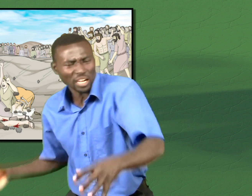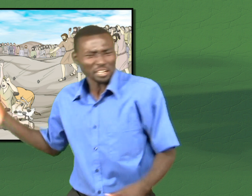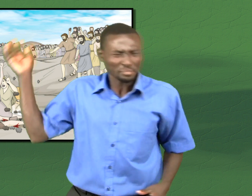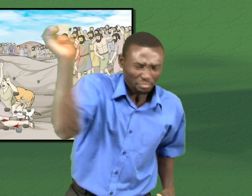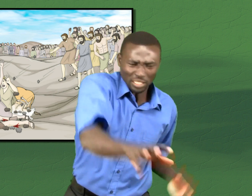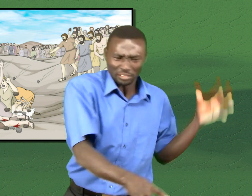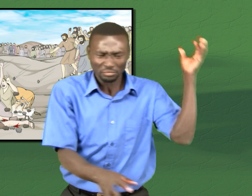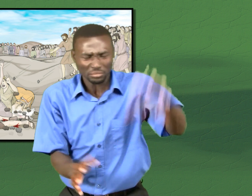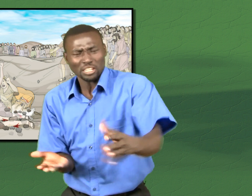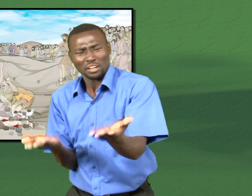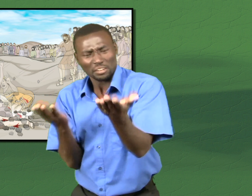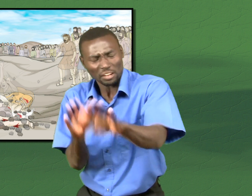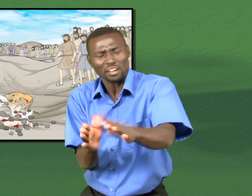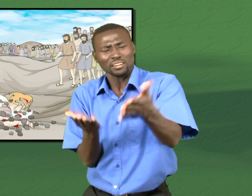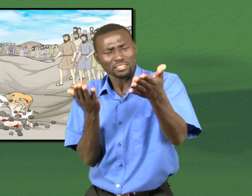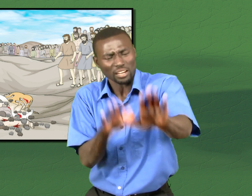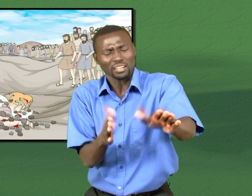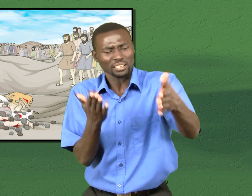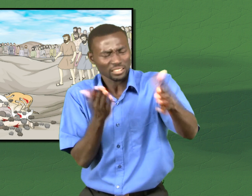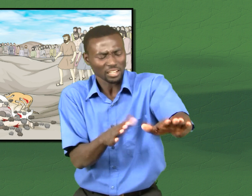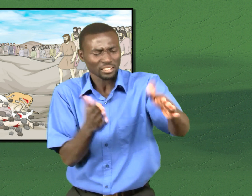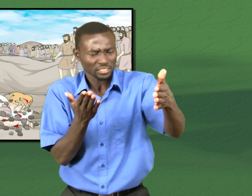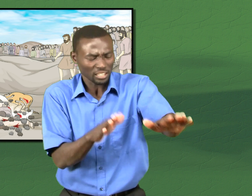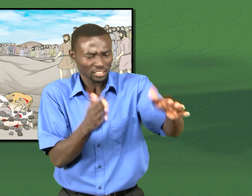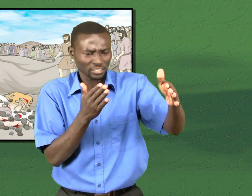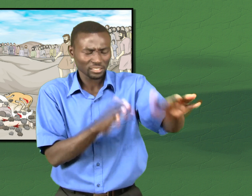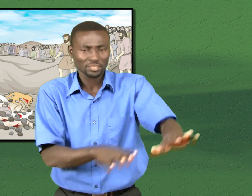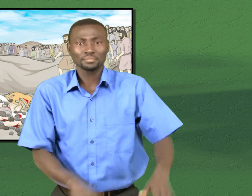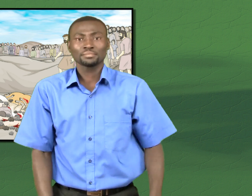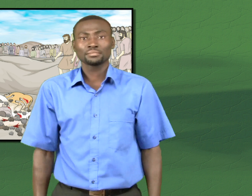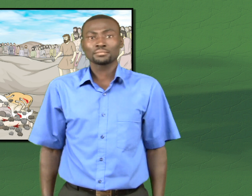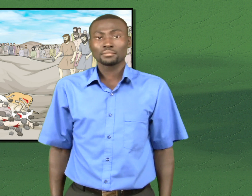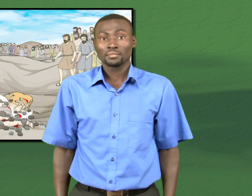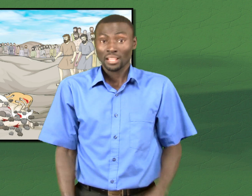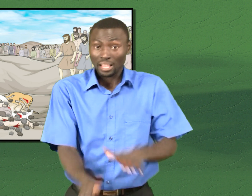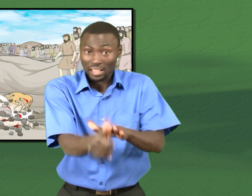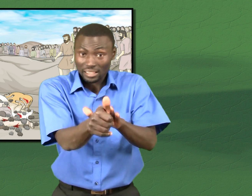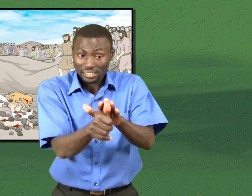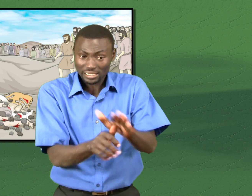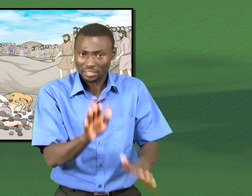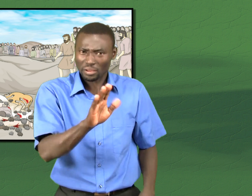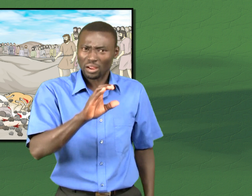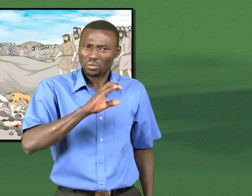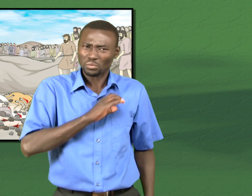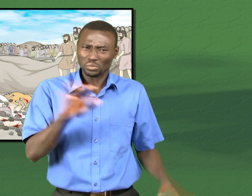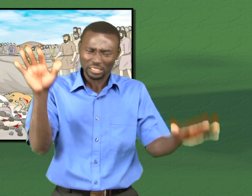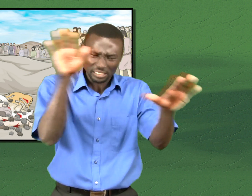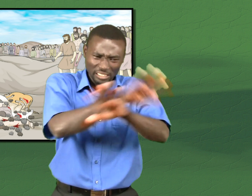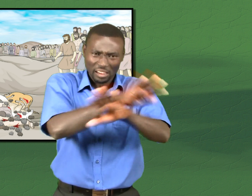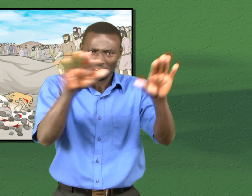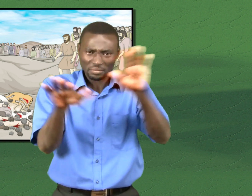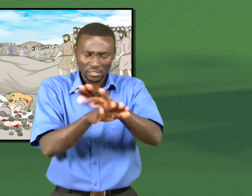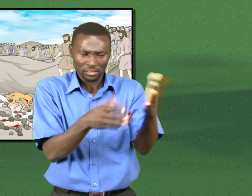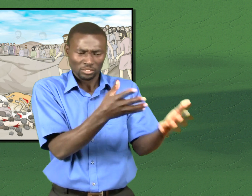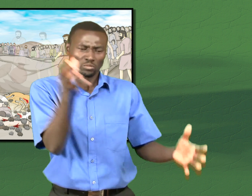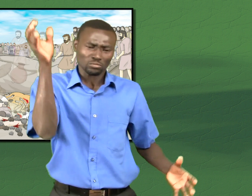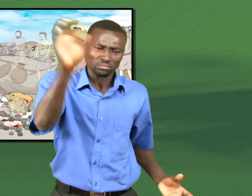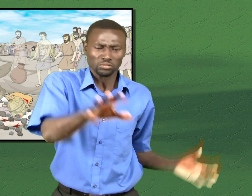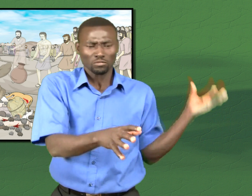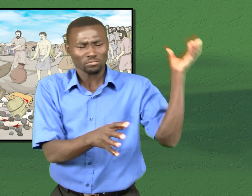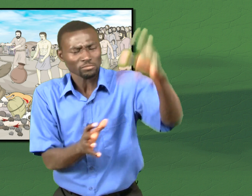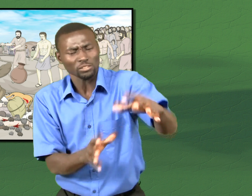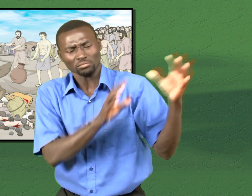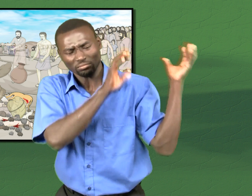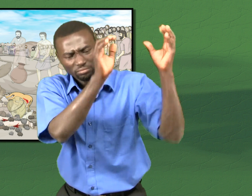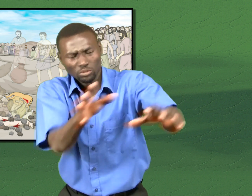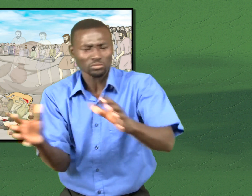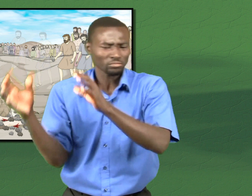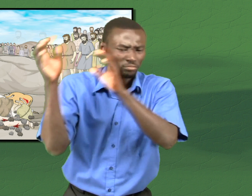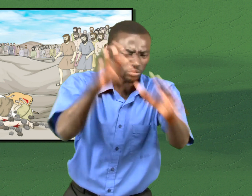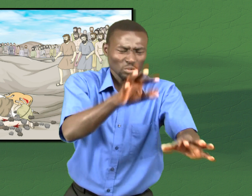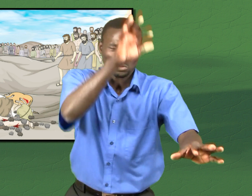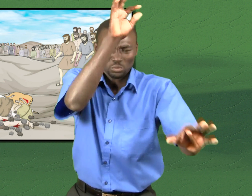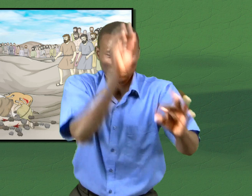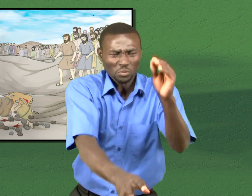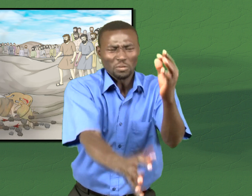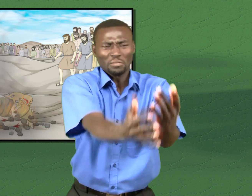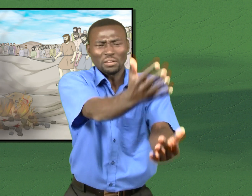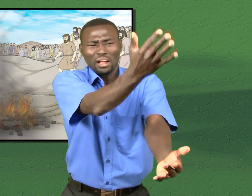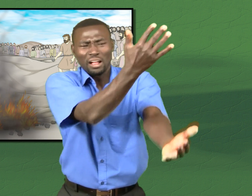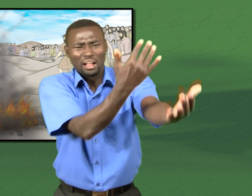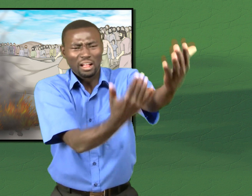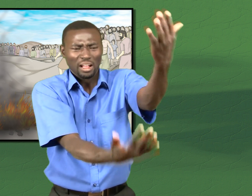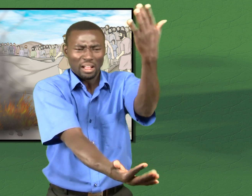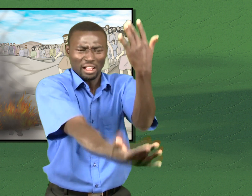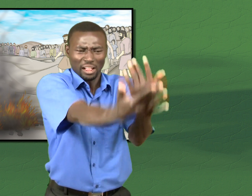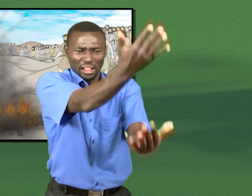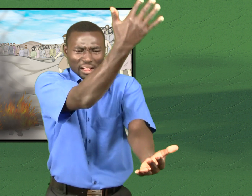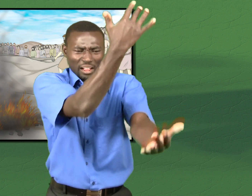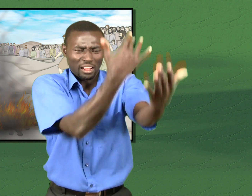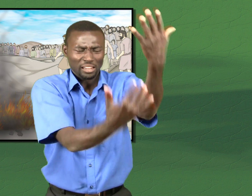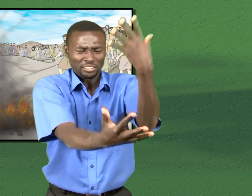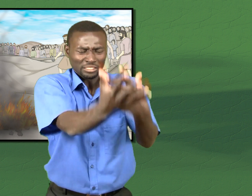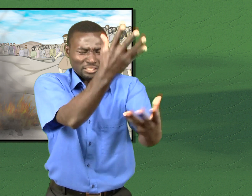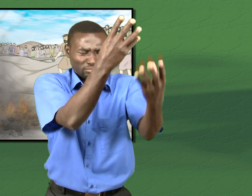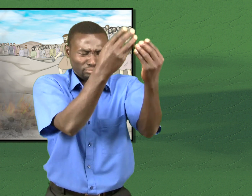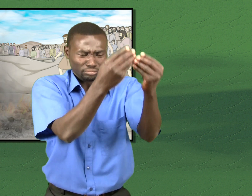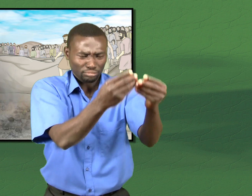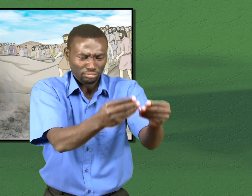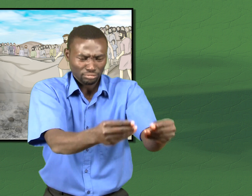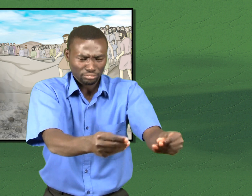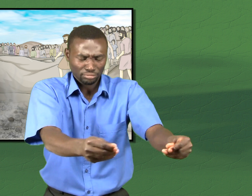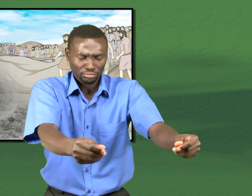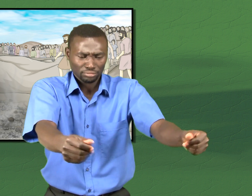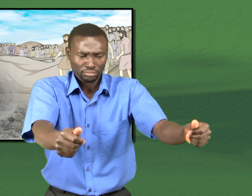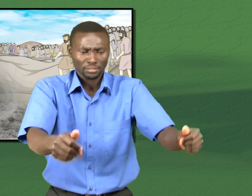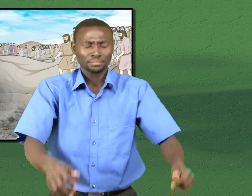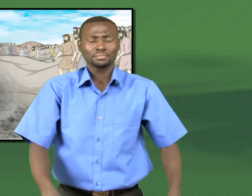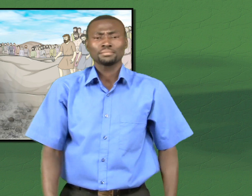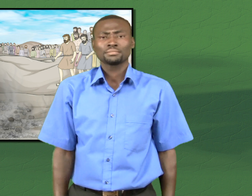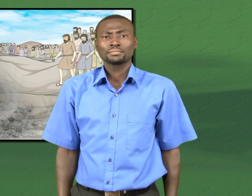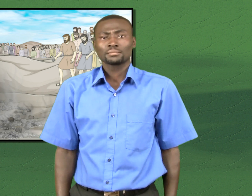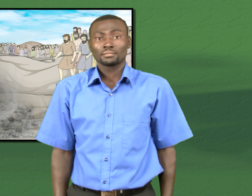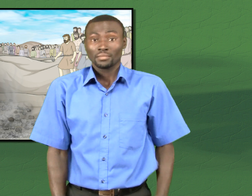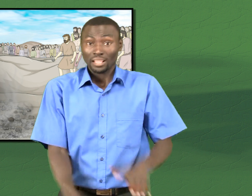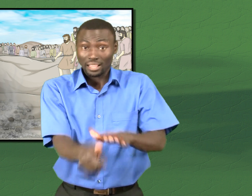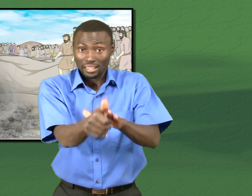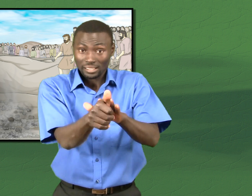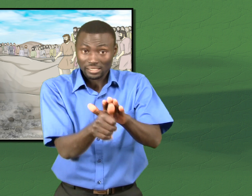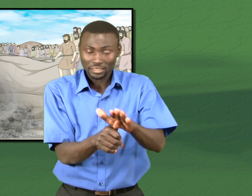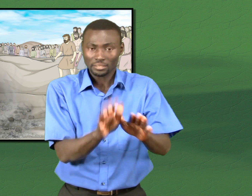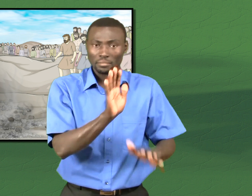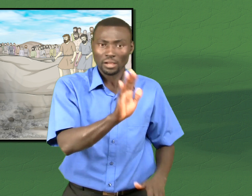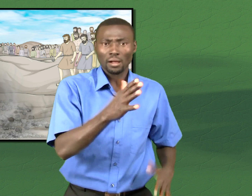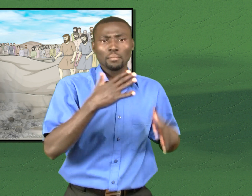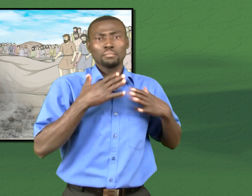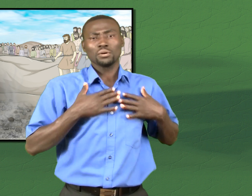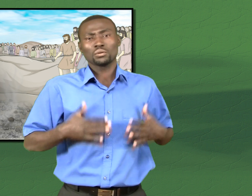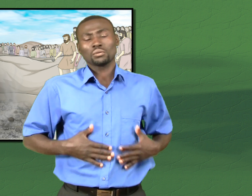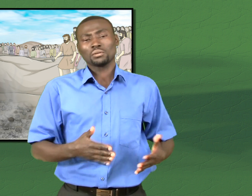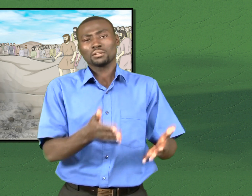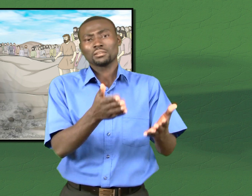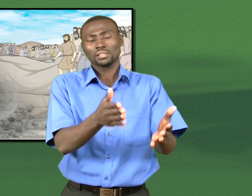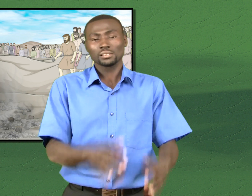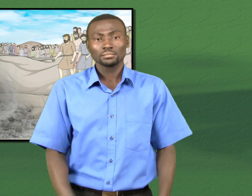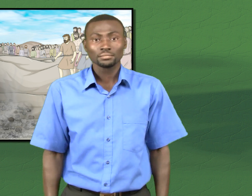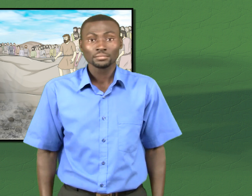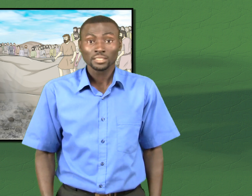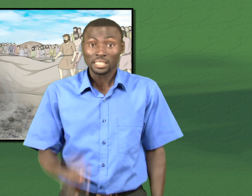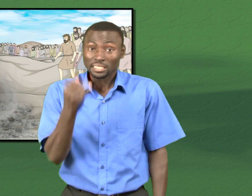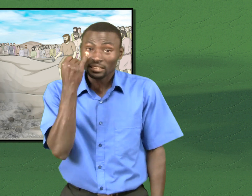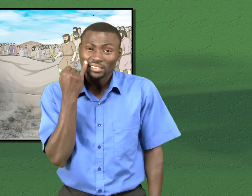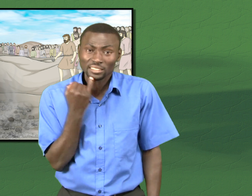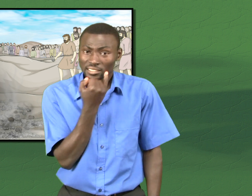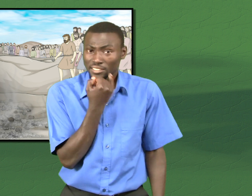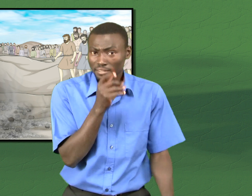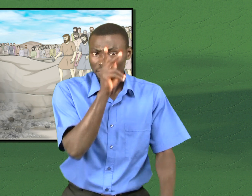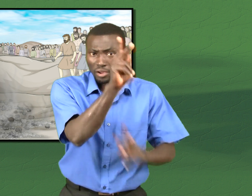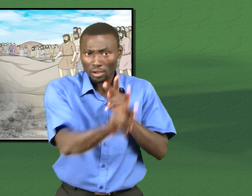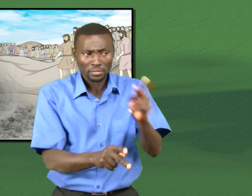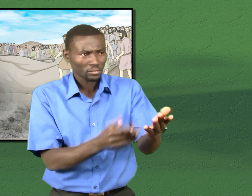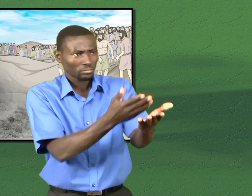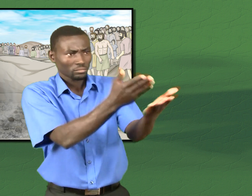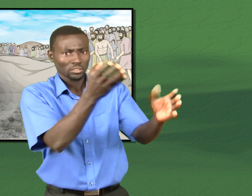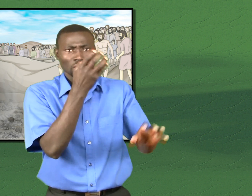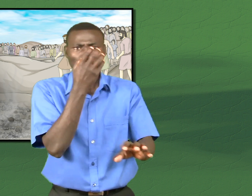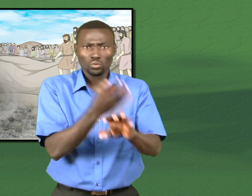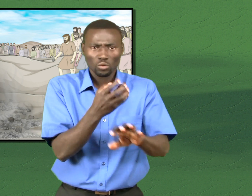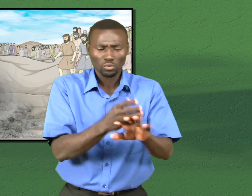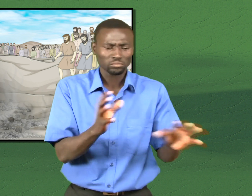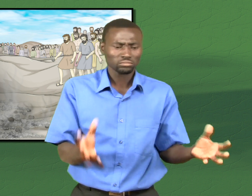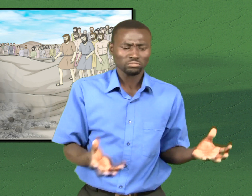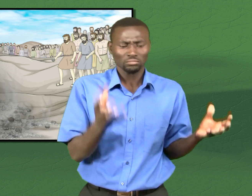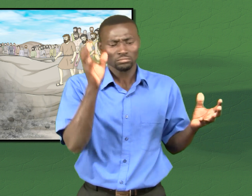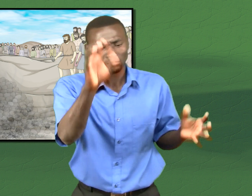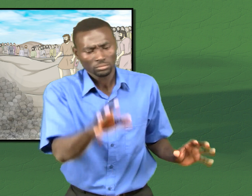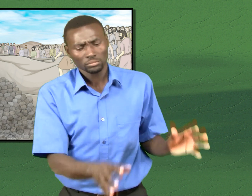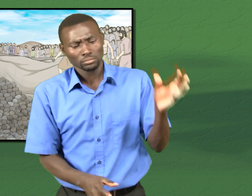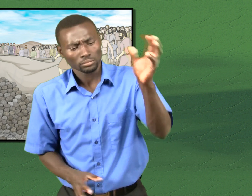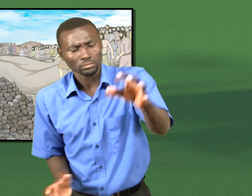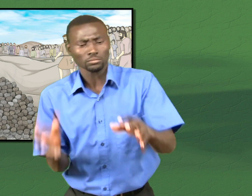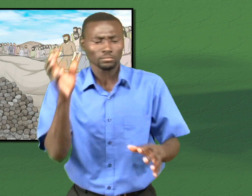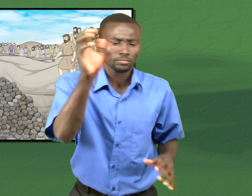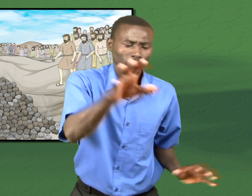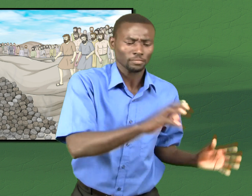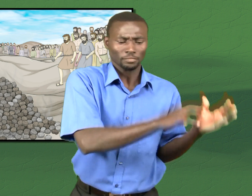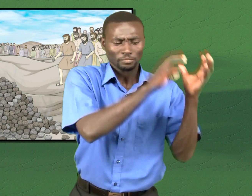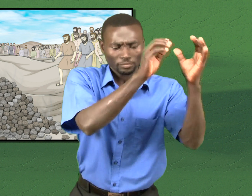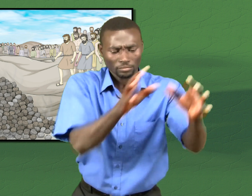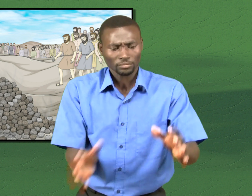Then they stoned the others and burned their bodies.